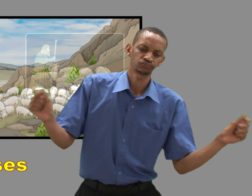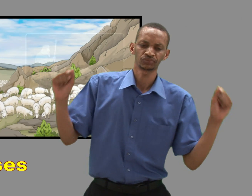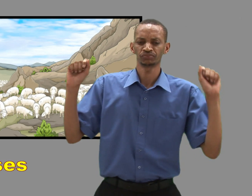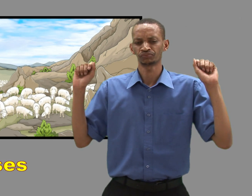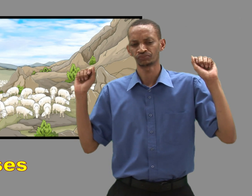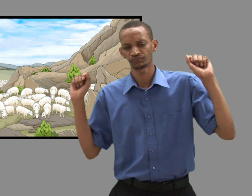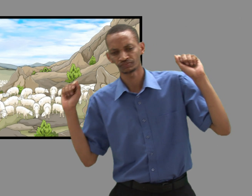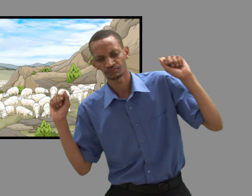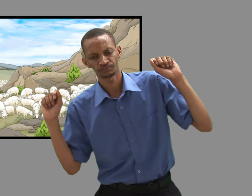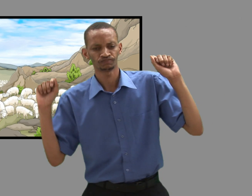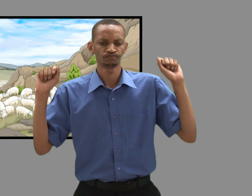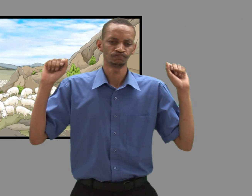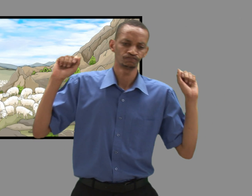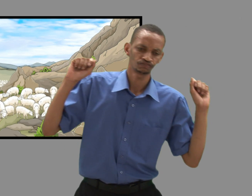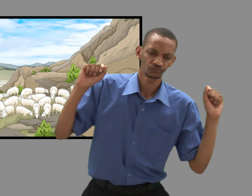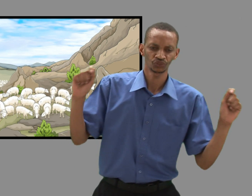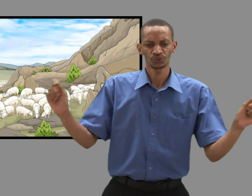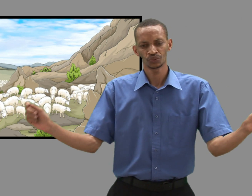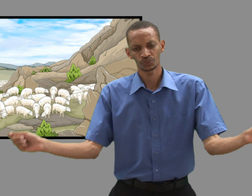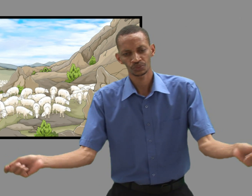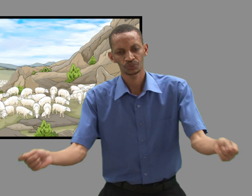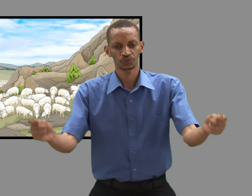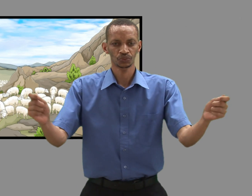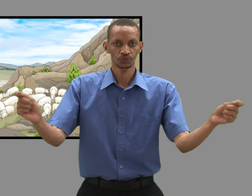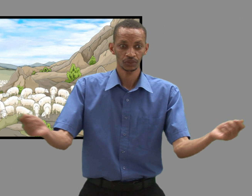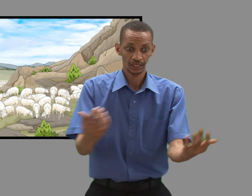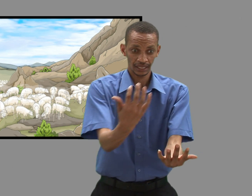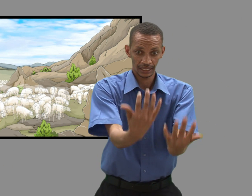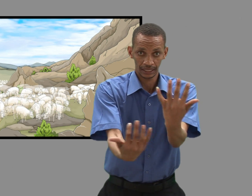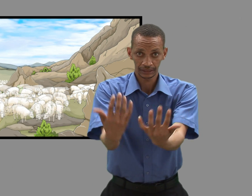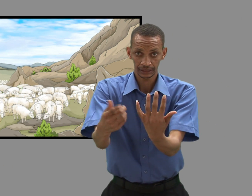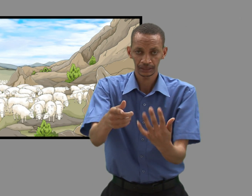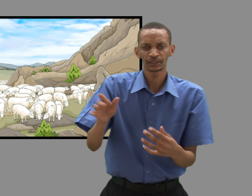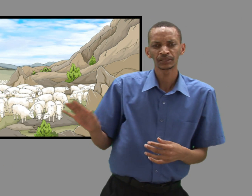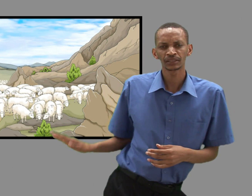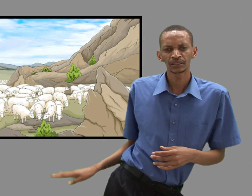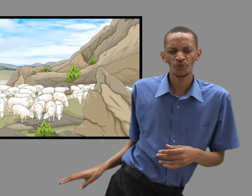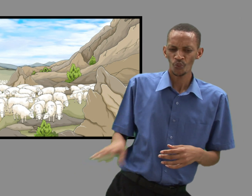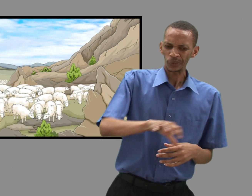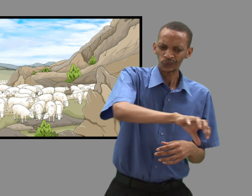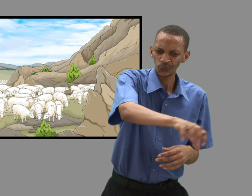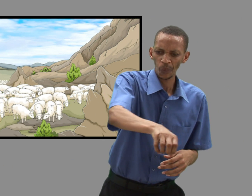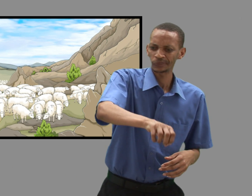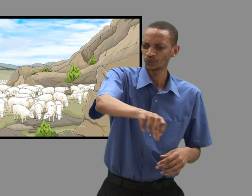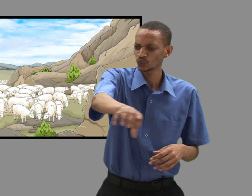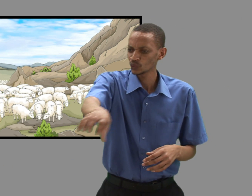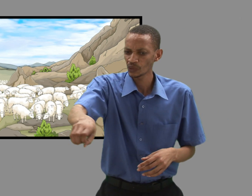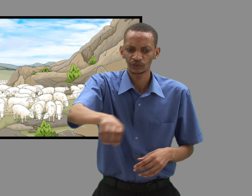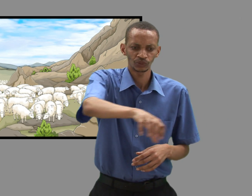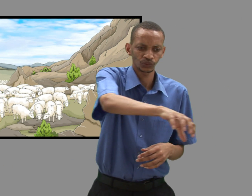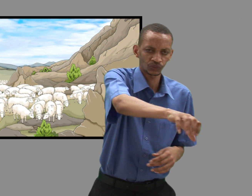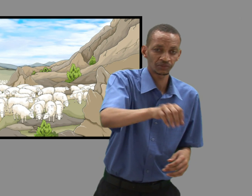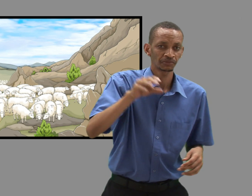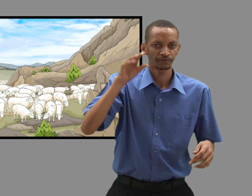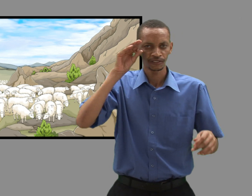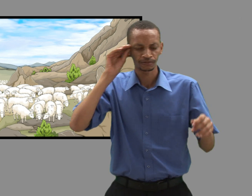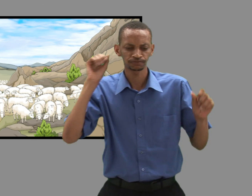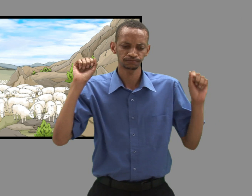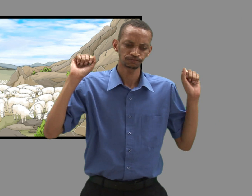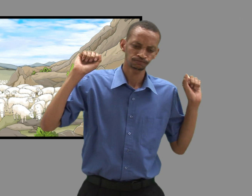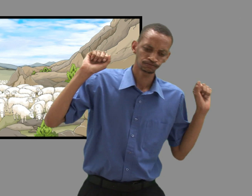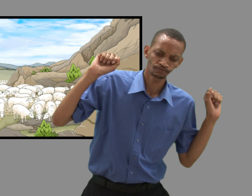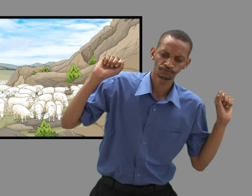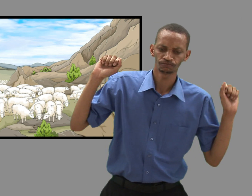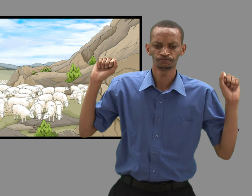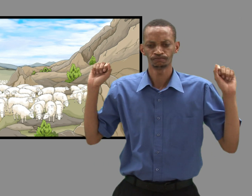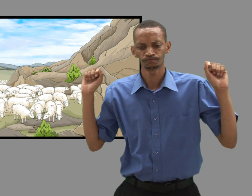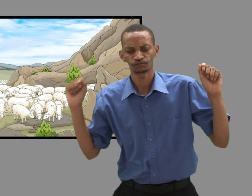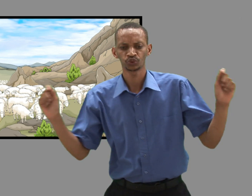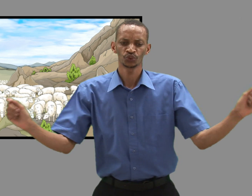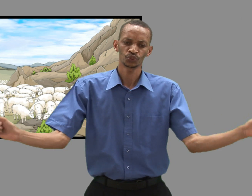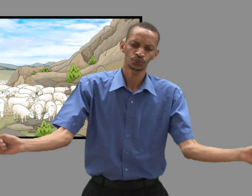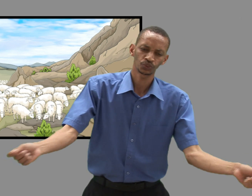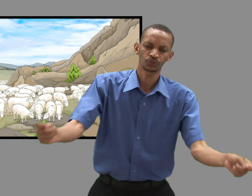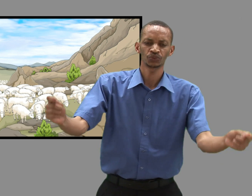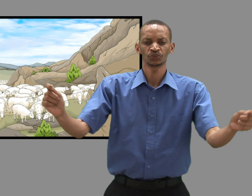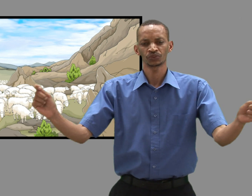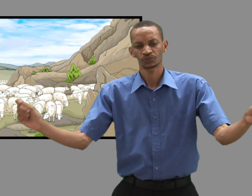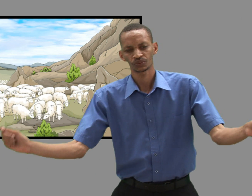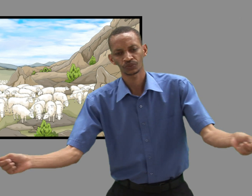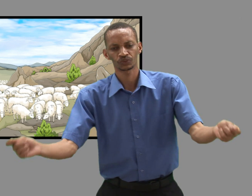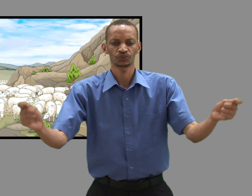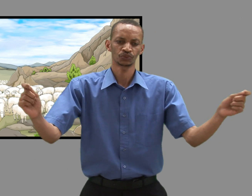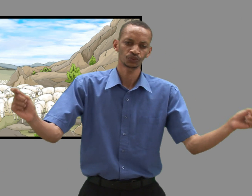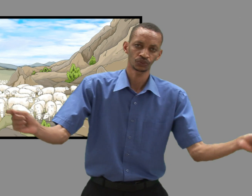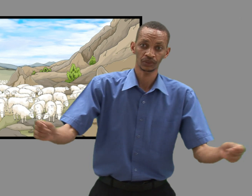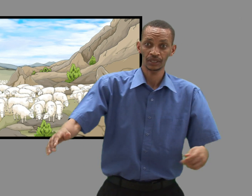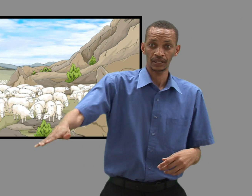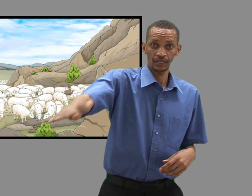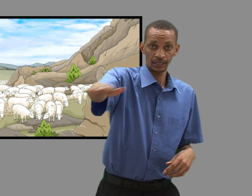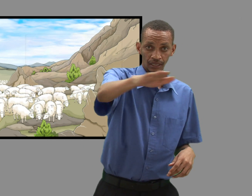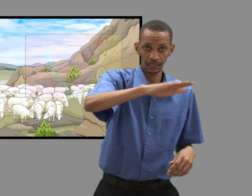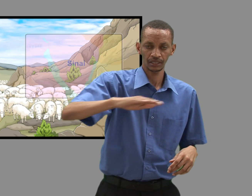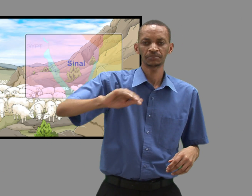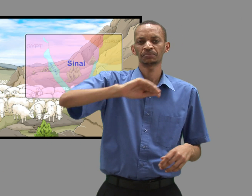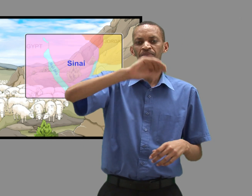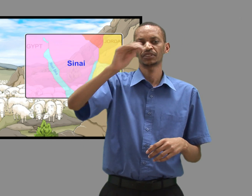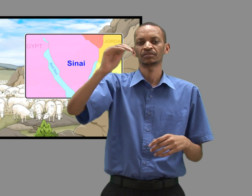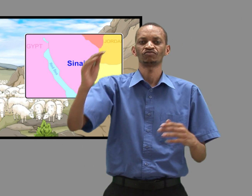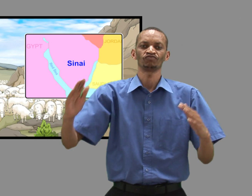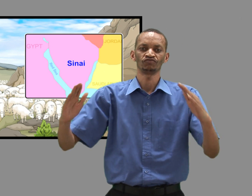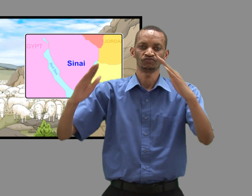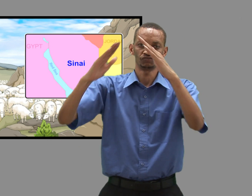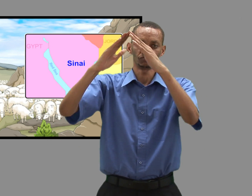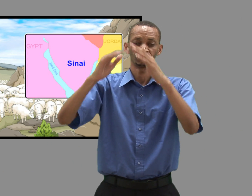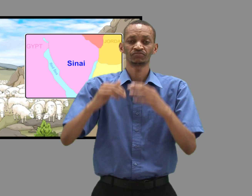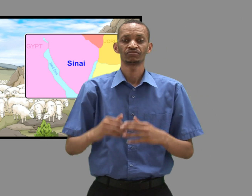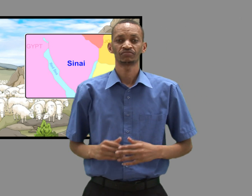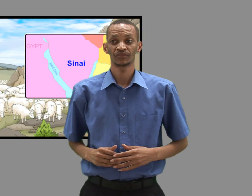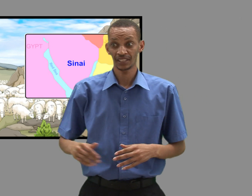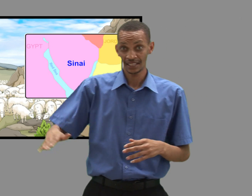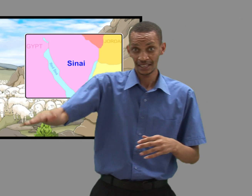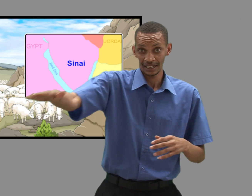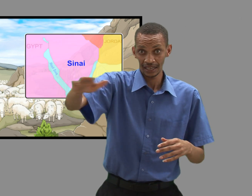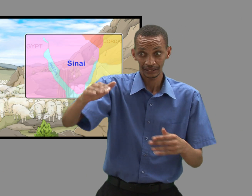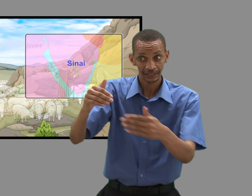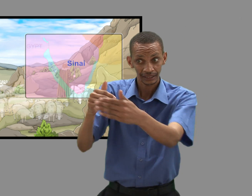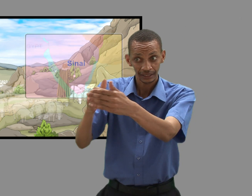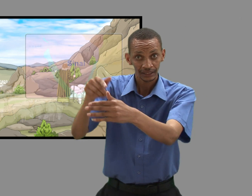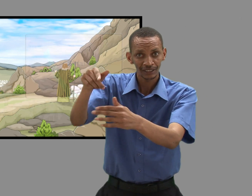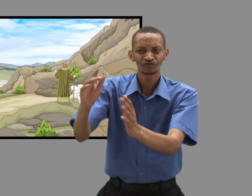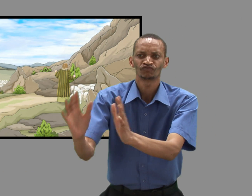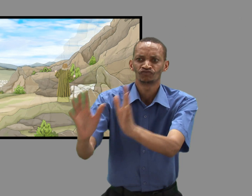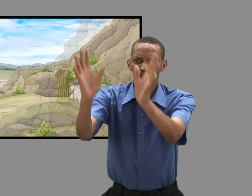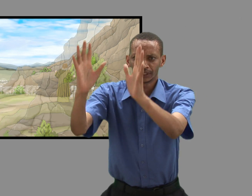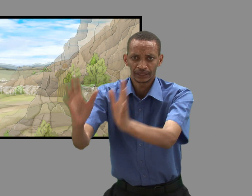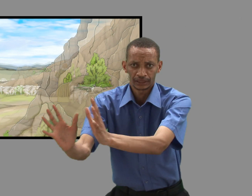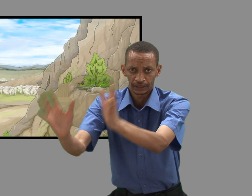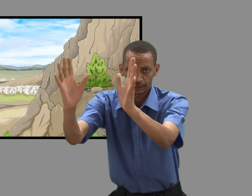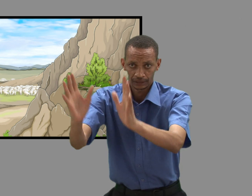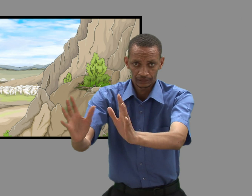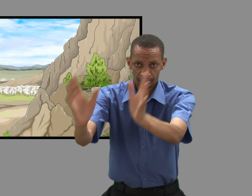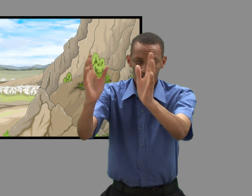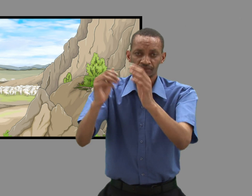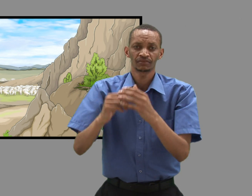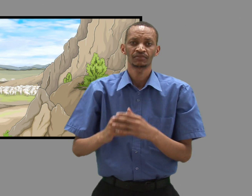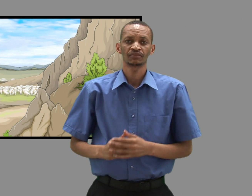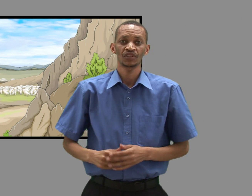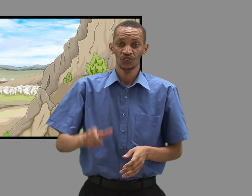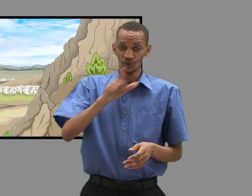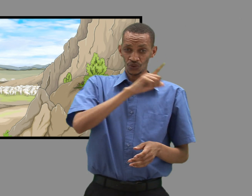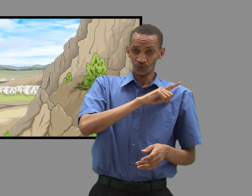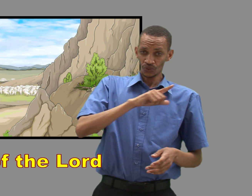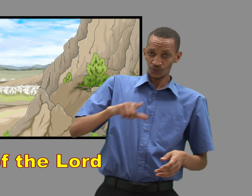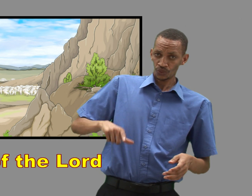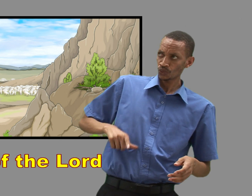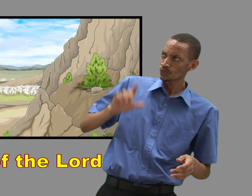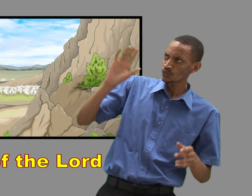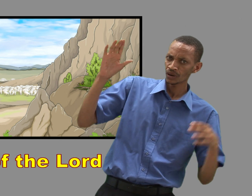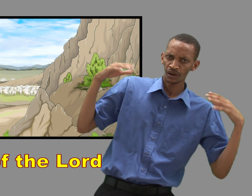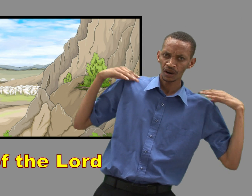He led the flock to the far side of the wilderness and came to Horeb, the mountain of God.